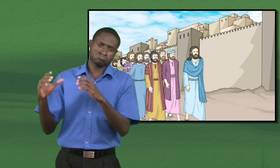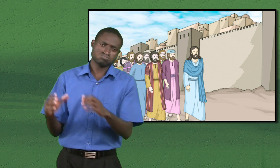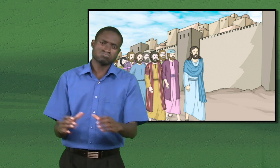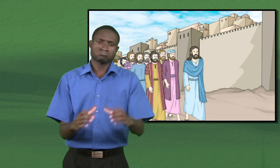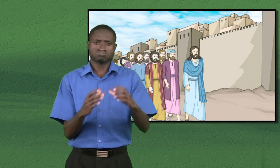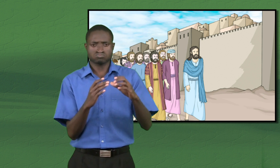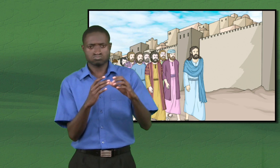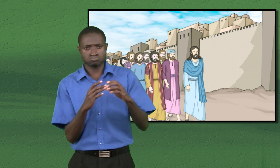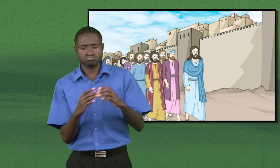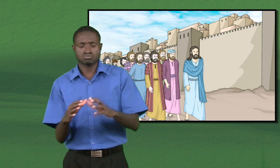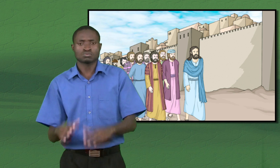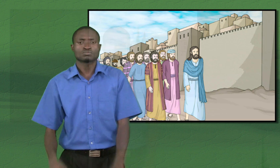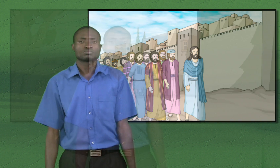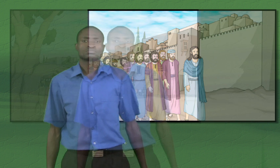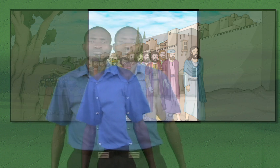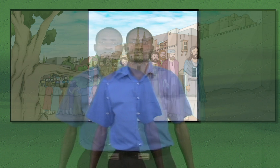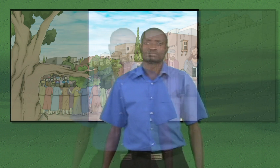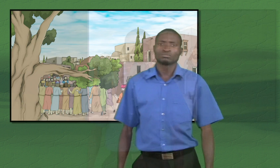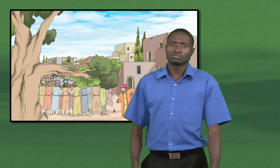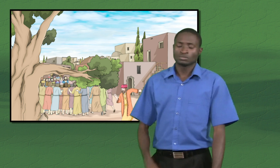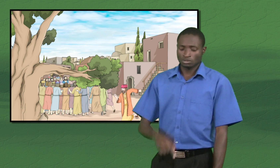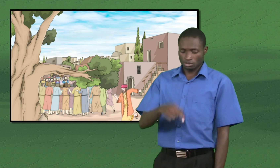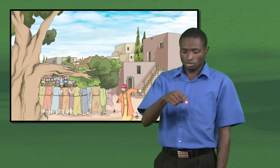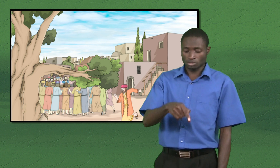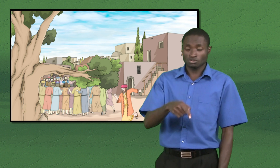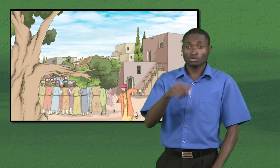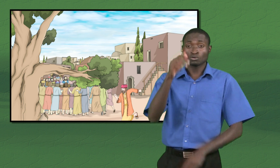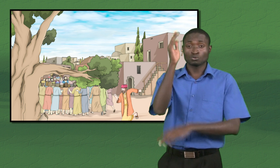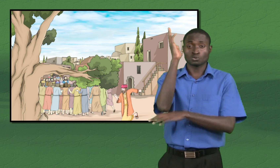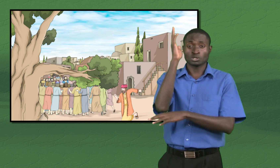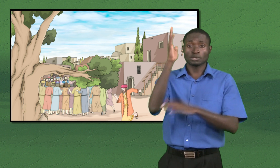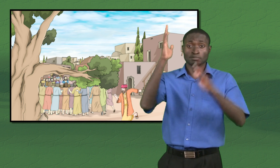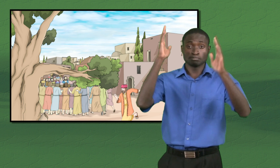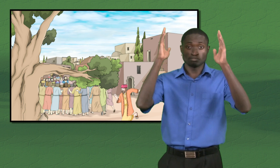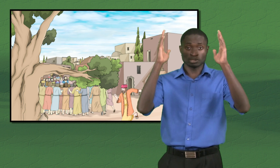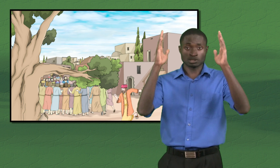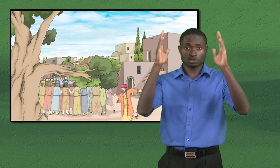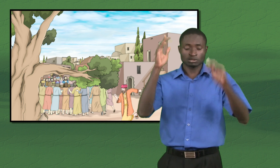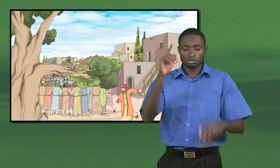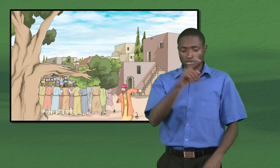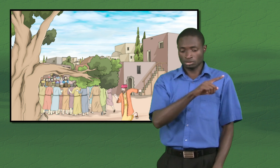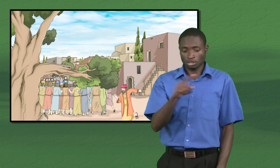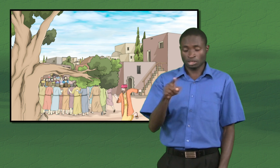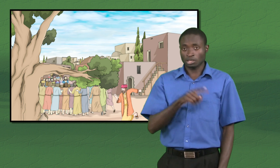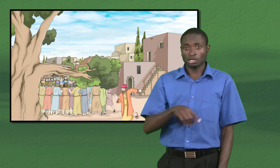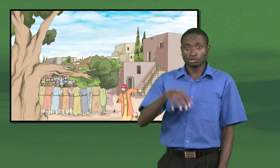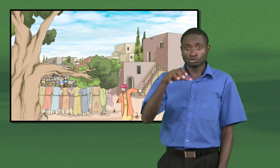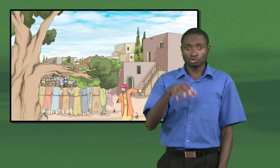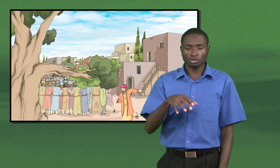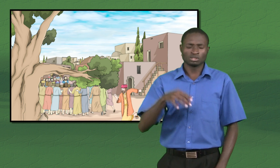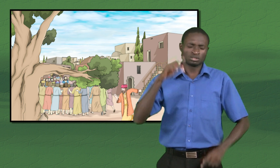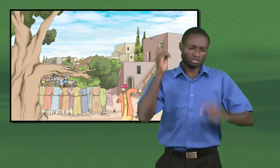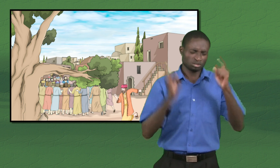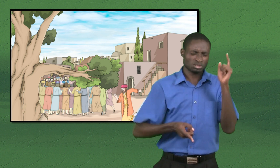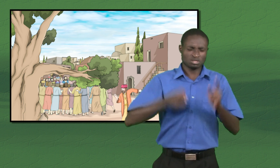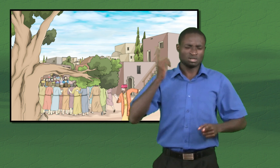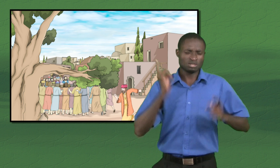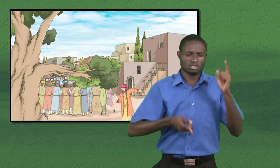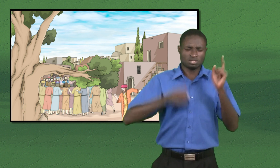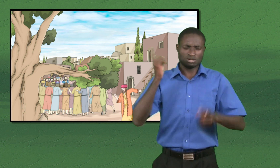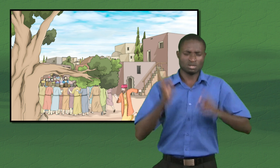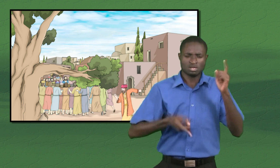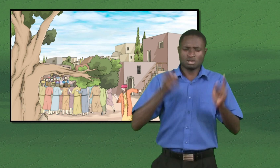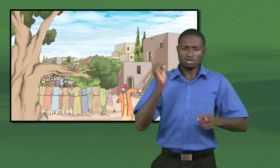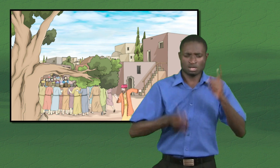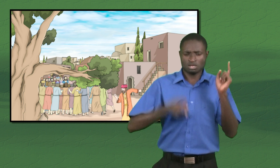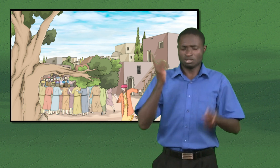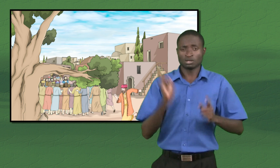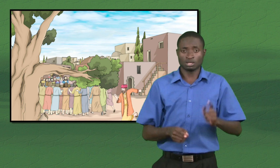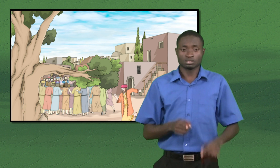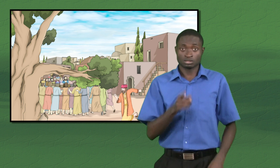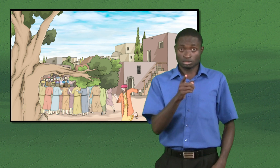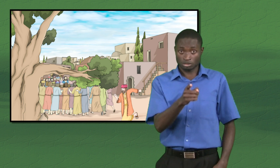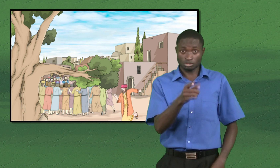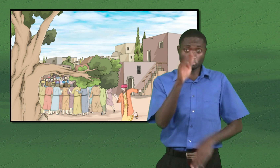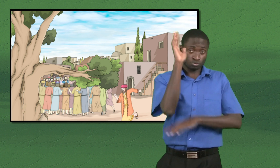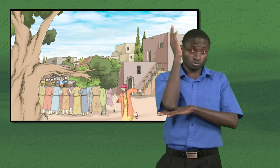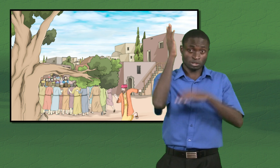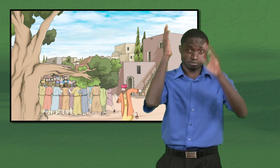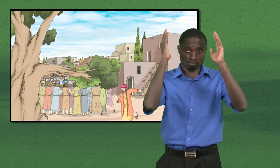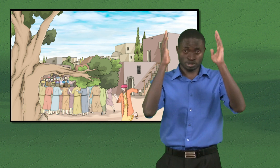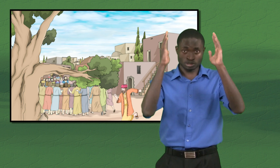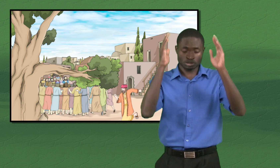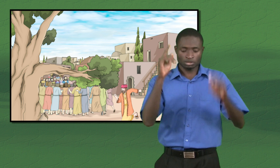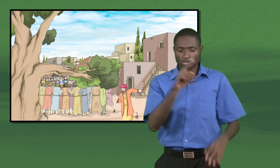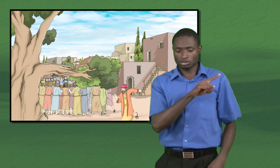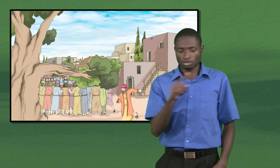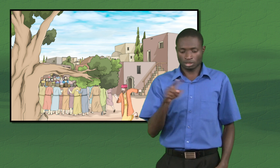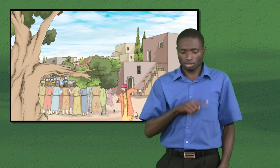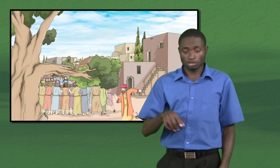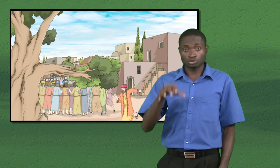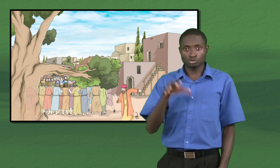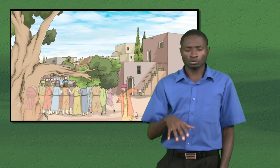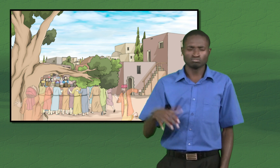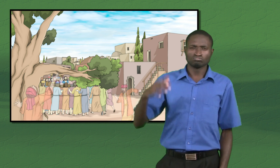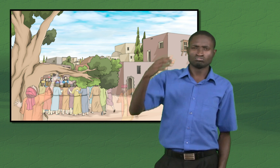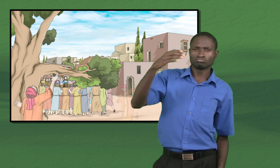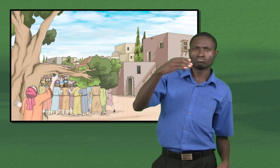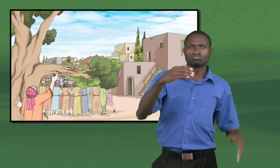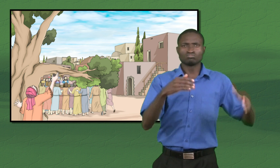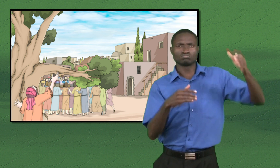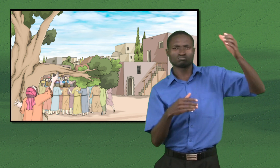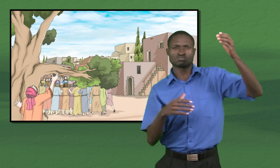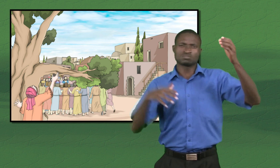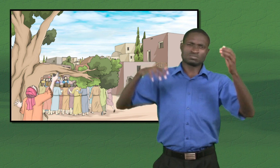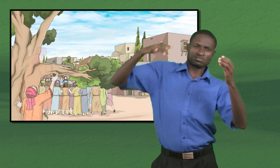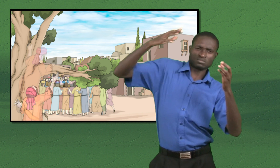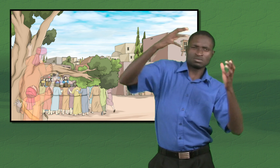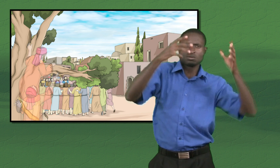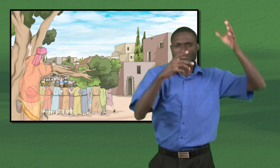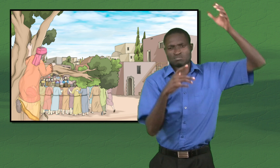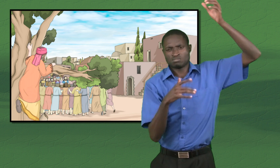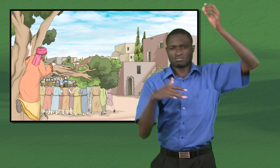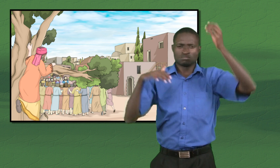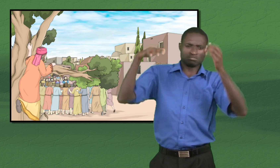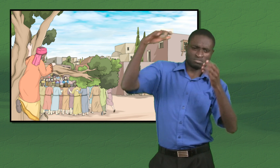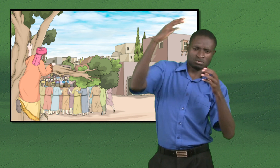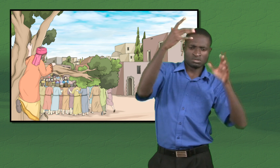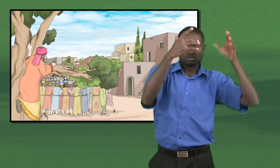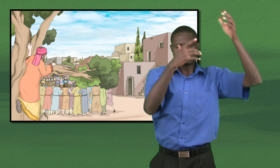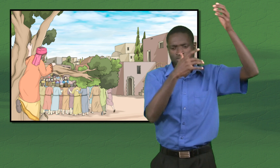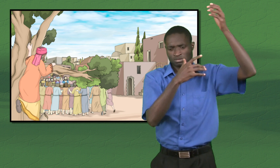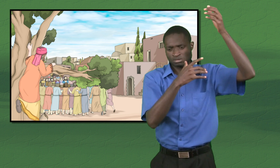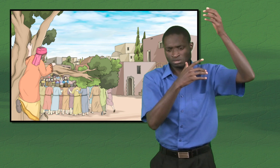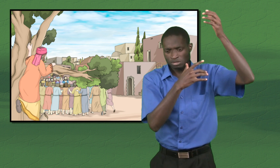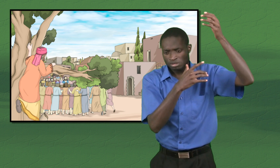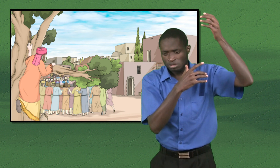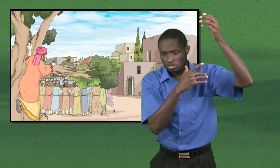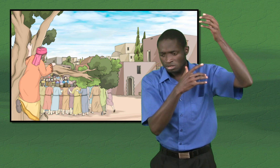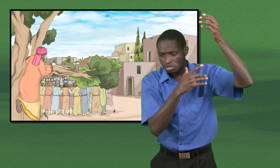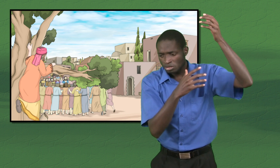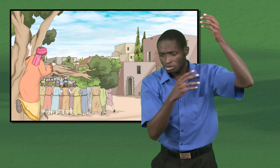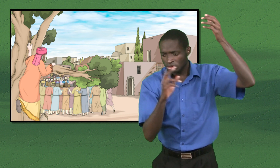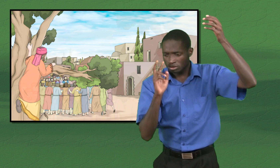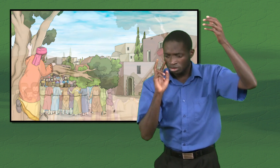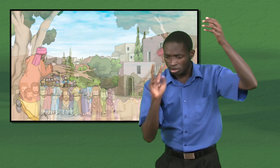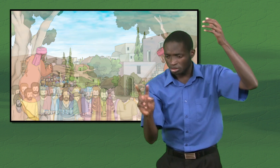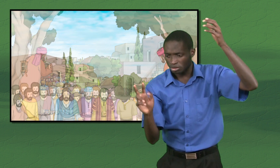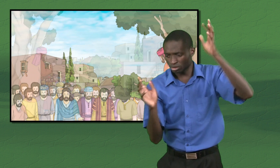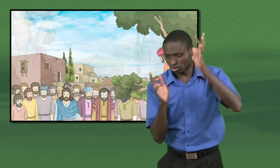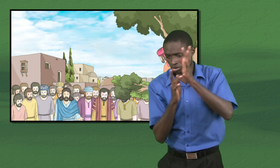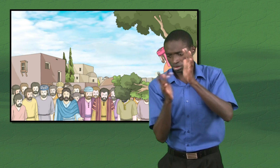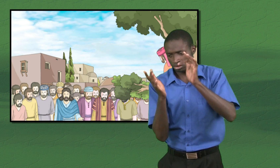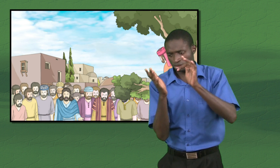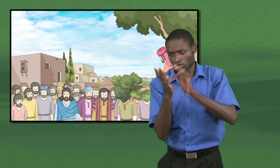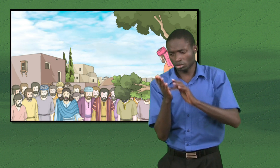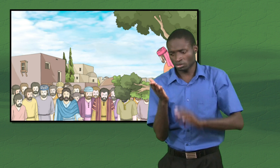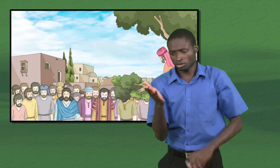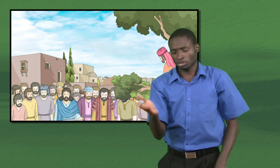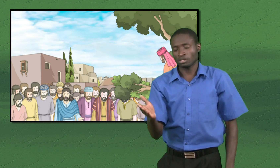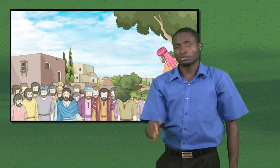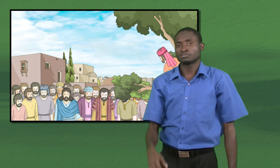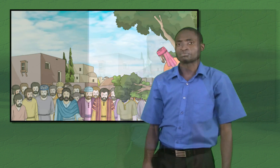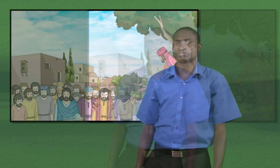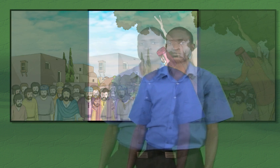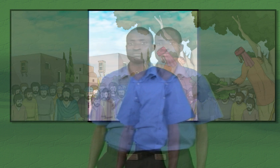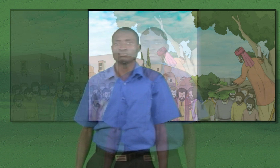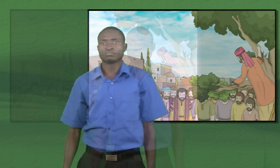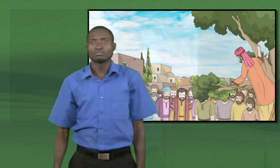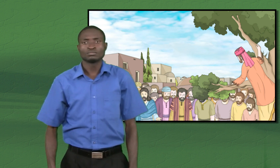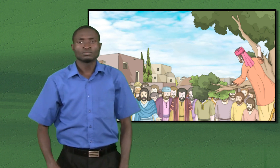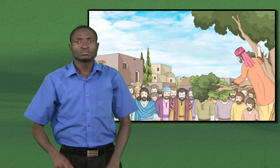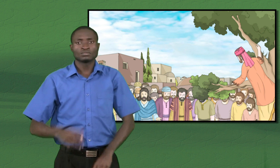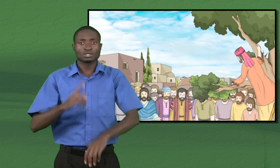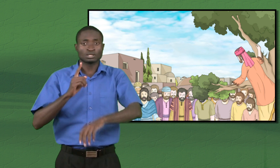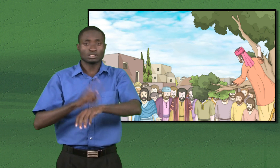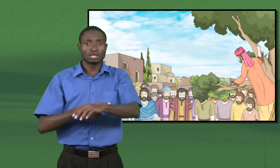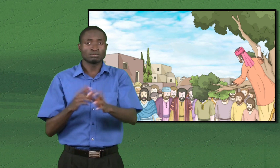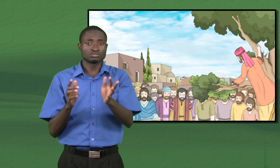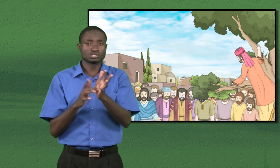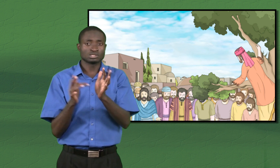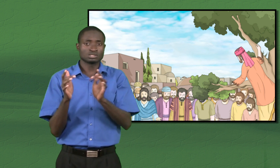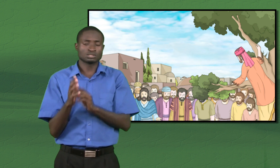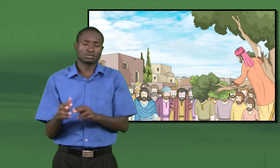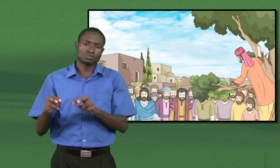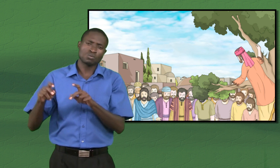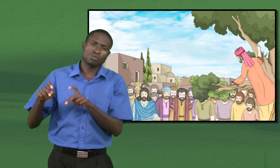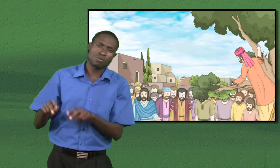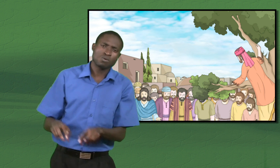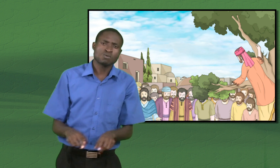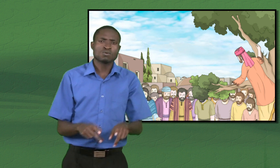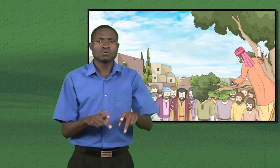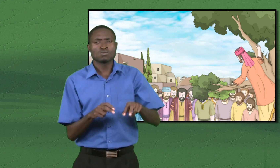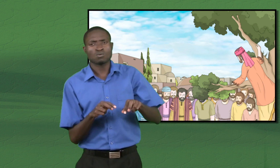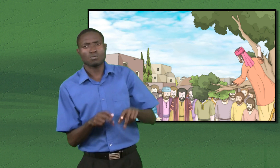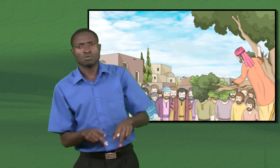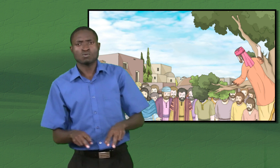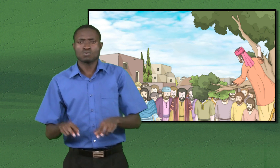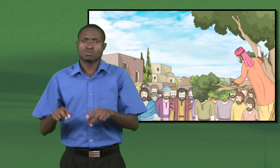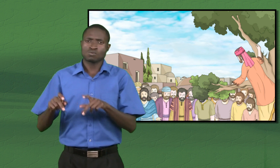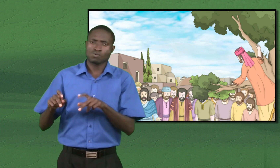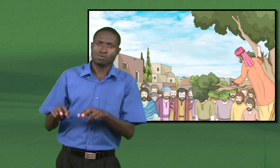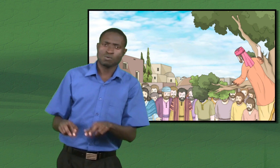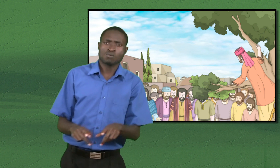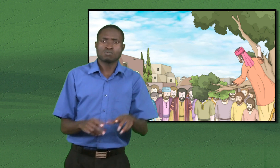So he ran on ahead and climbed a sycamore tree to see Him, since Jesus was about to pass that way.